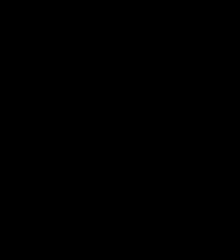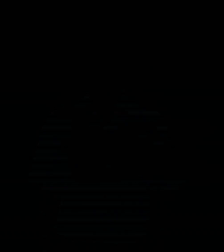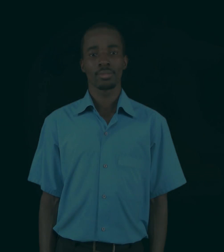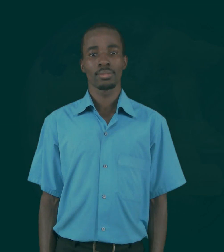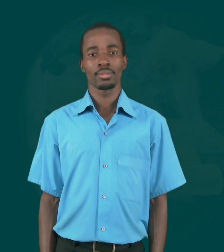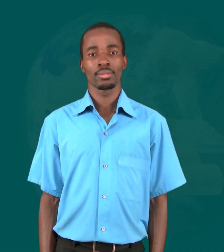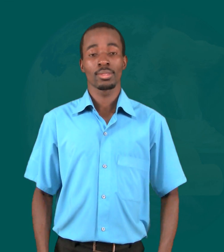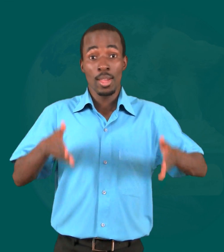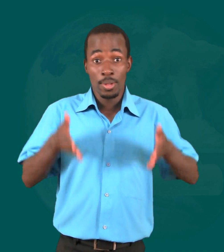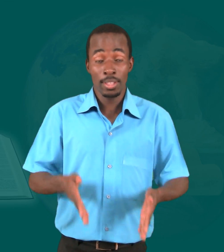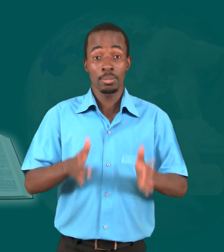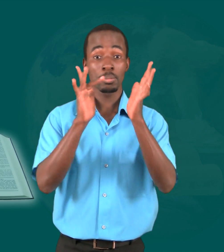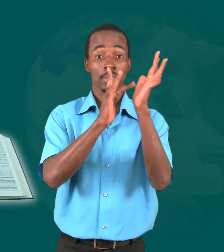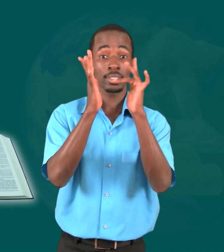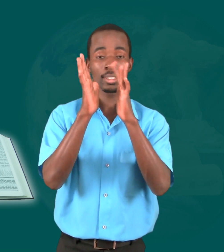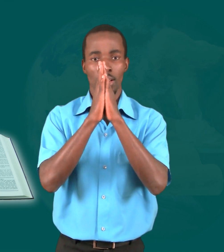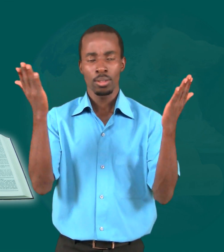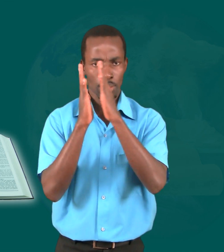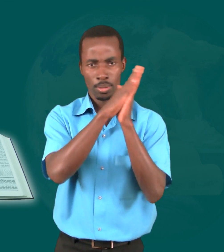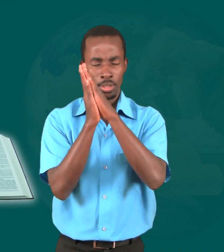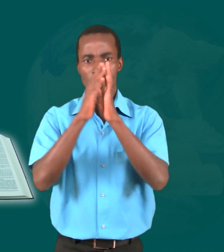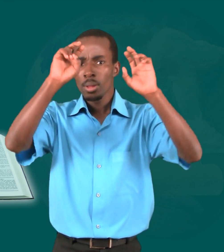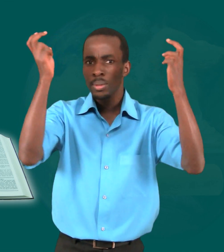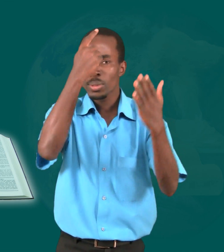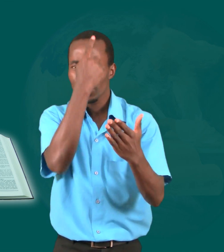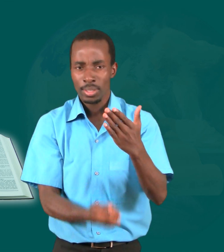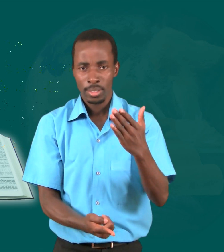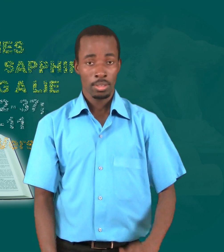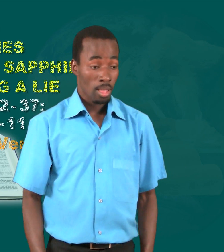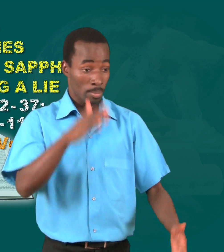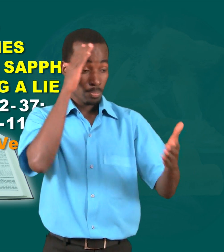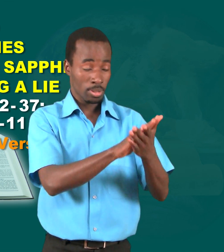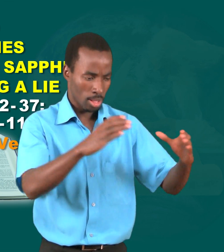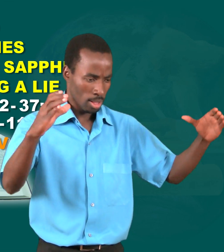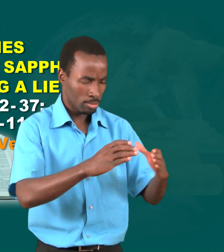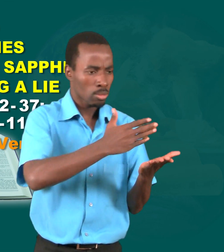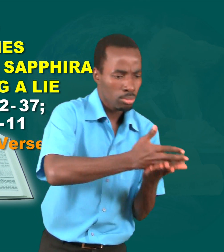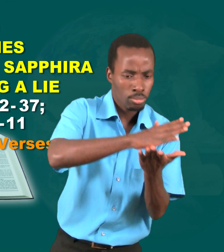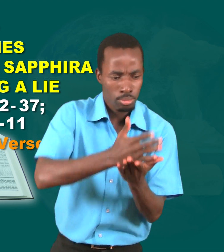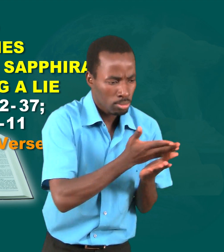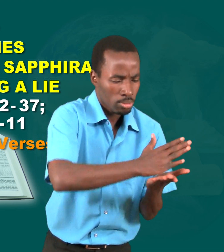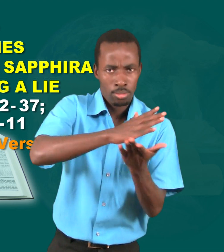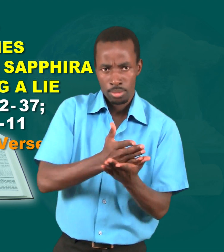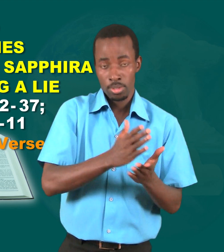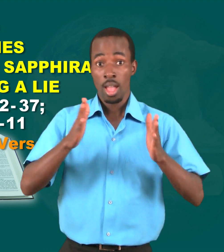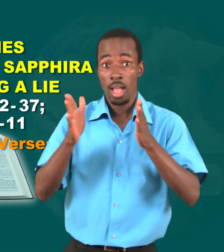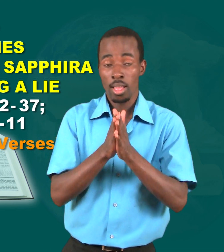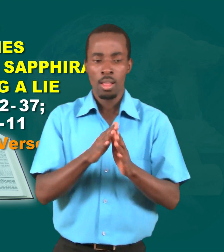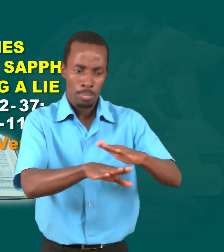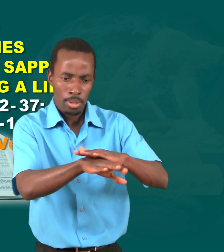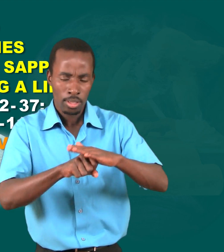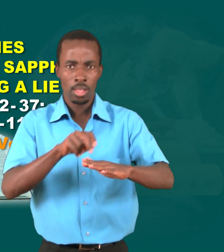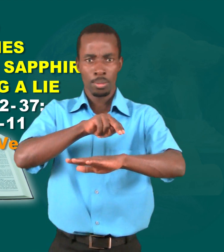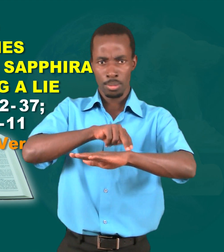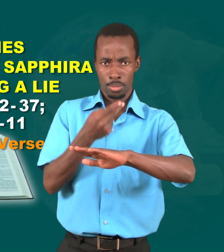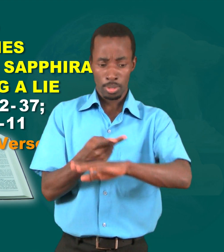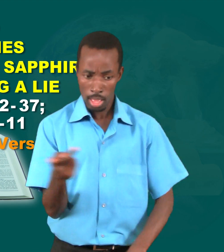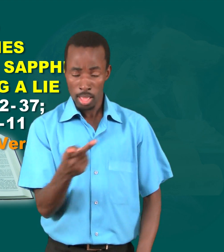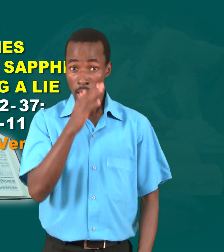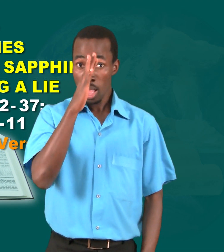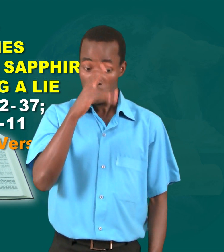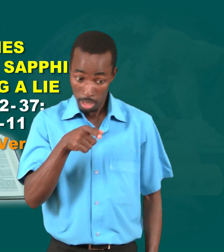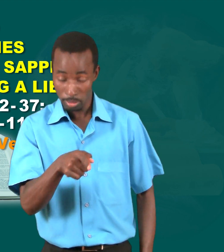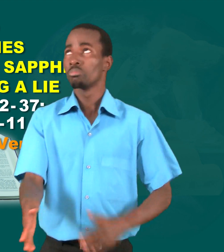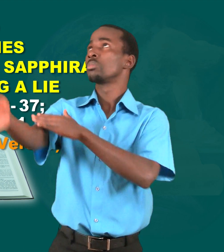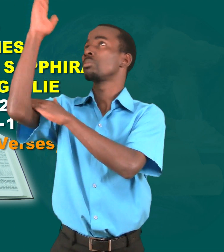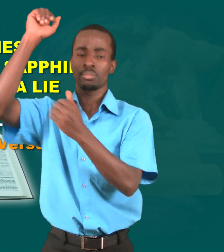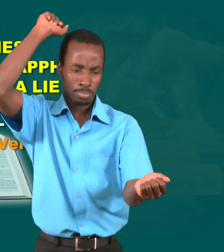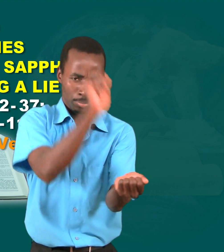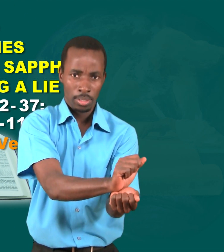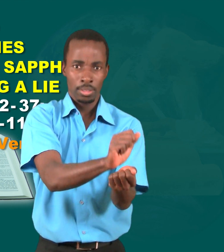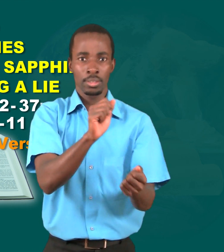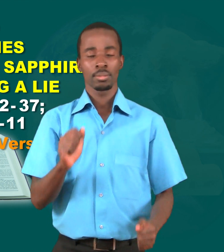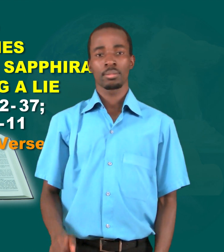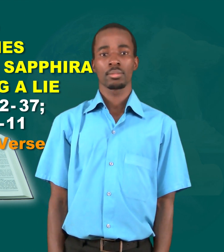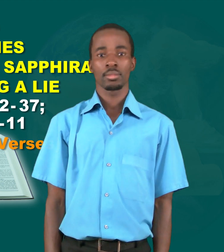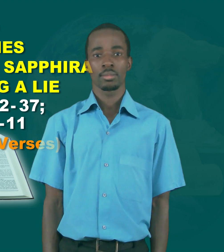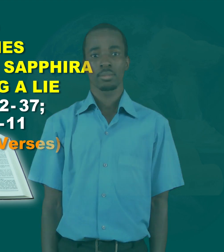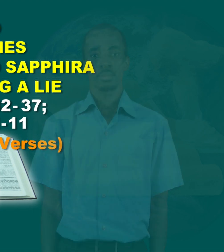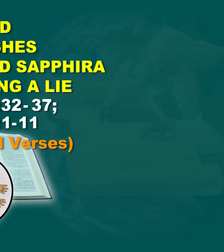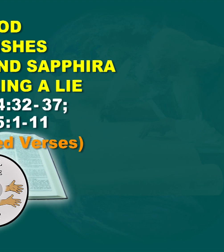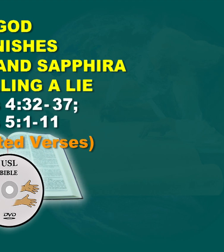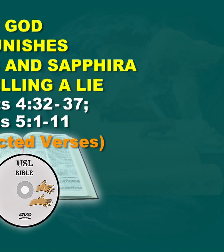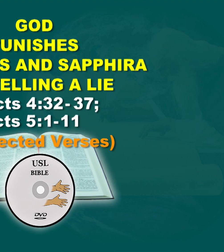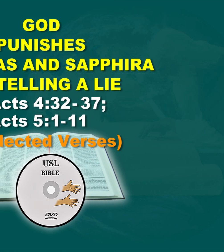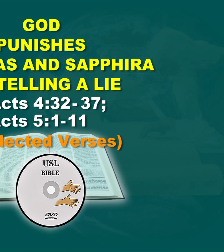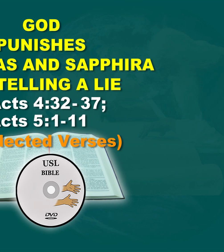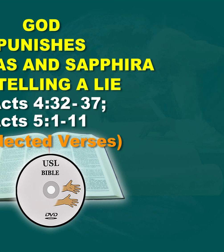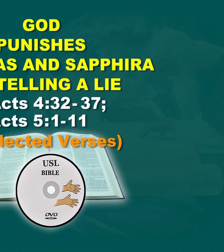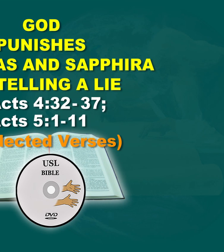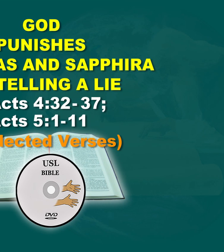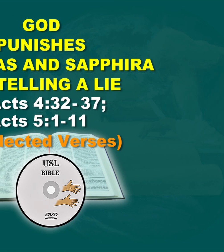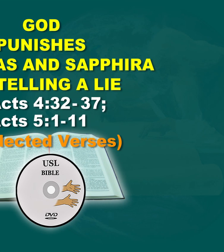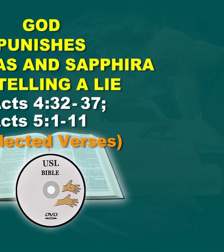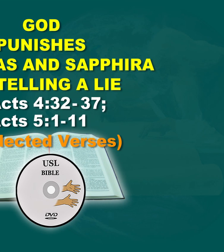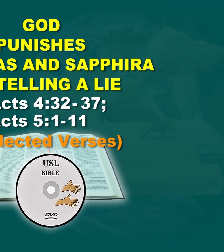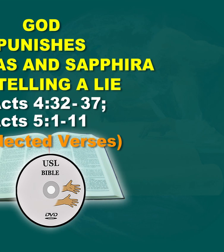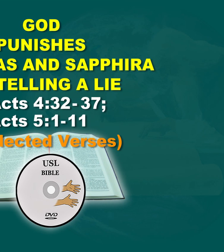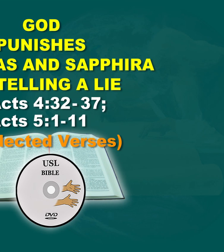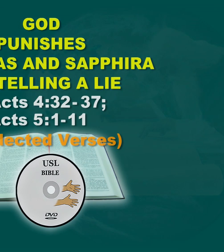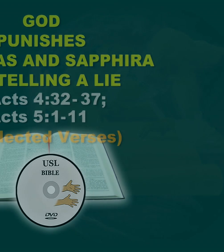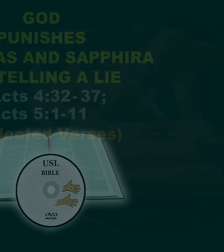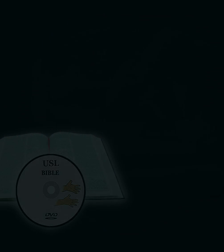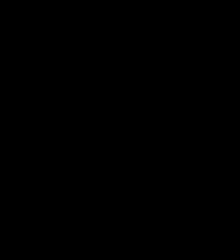God punishes Ananias and Sapphira for telling a lie